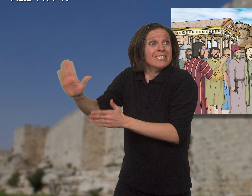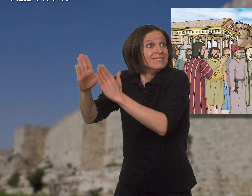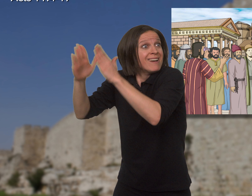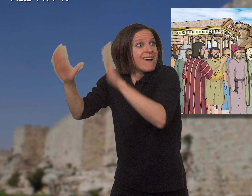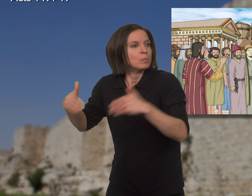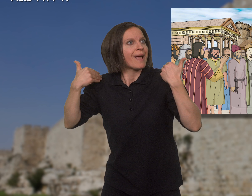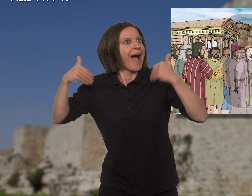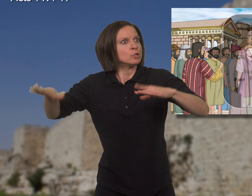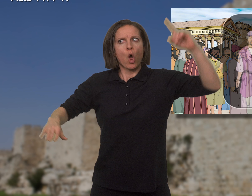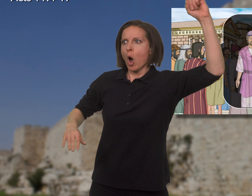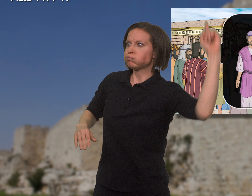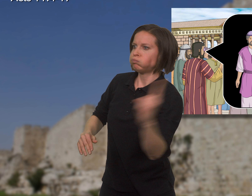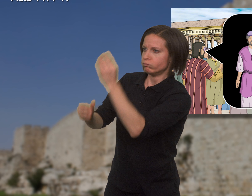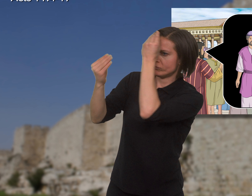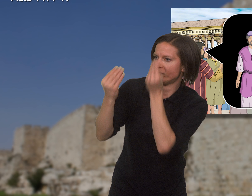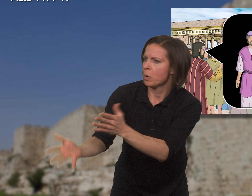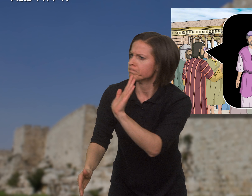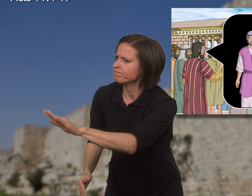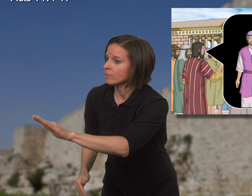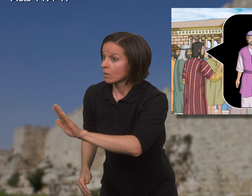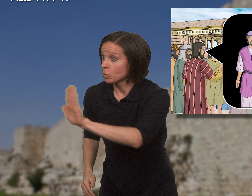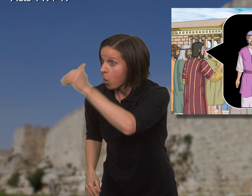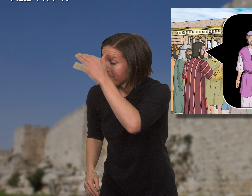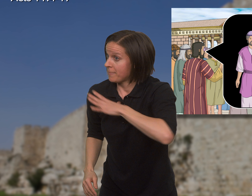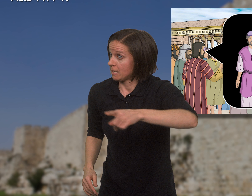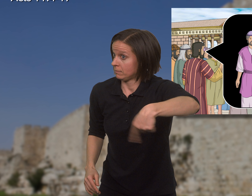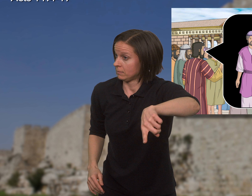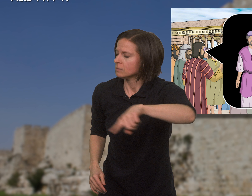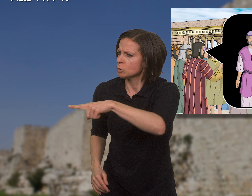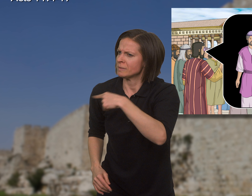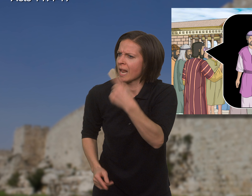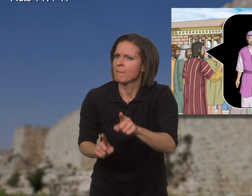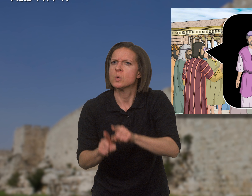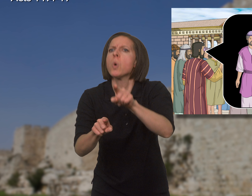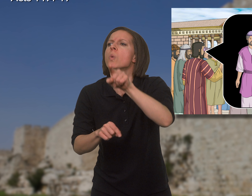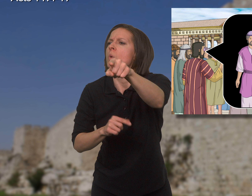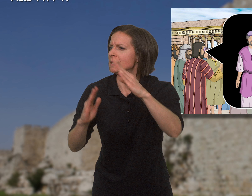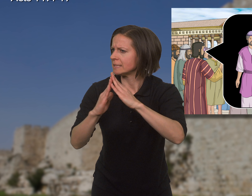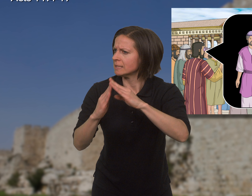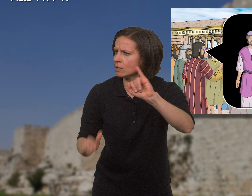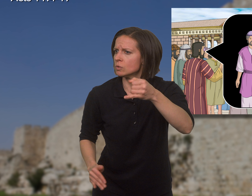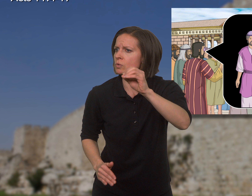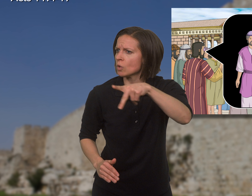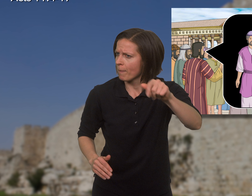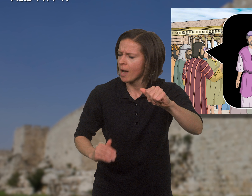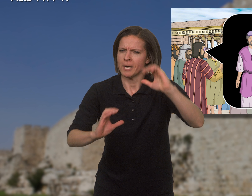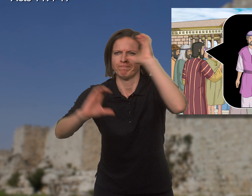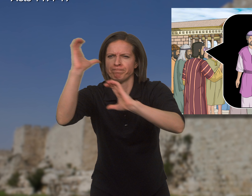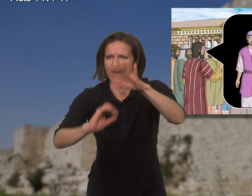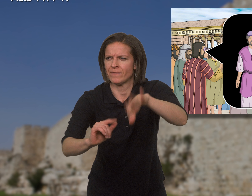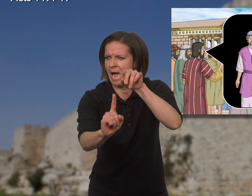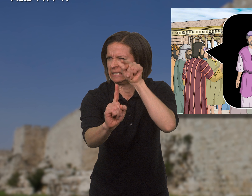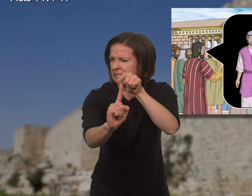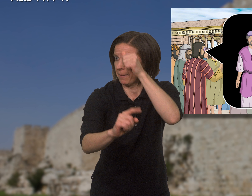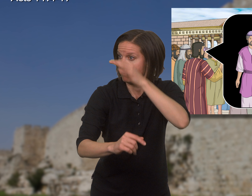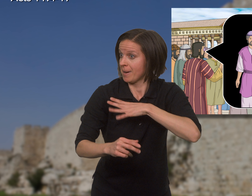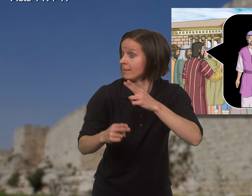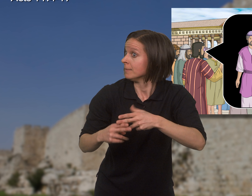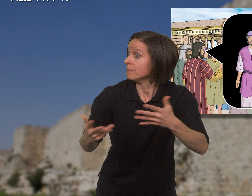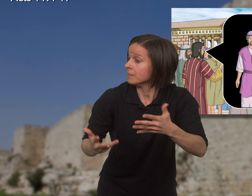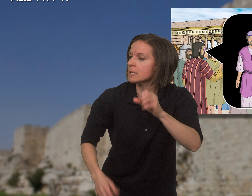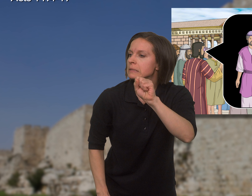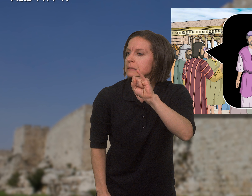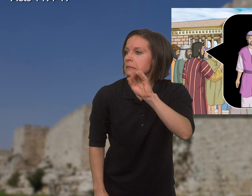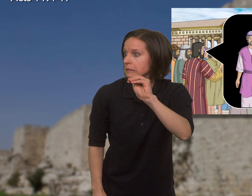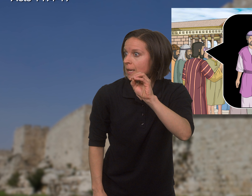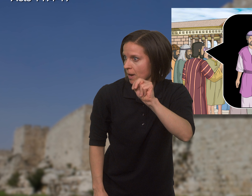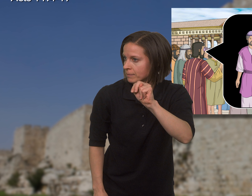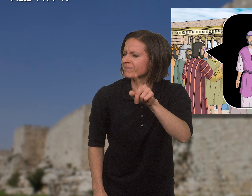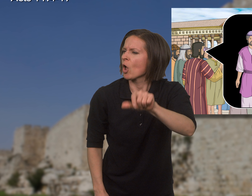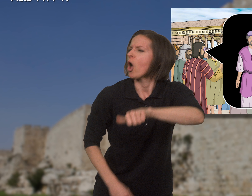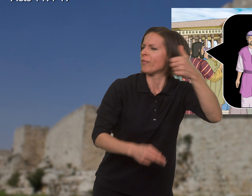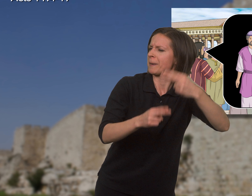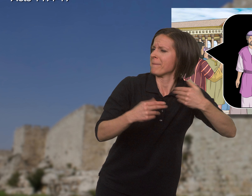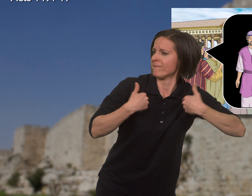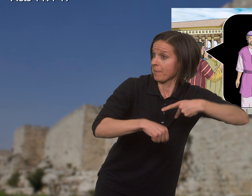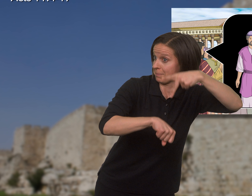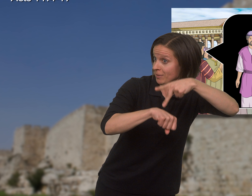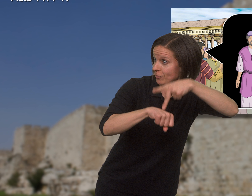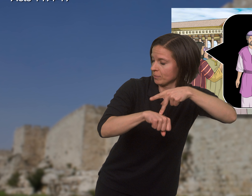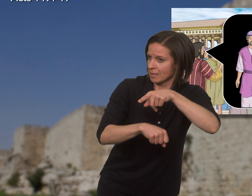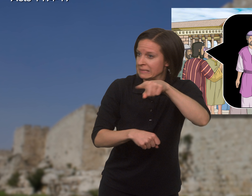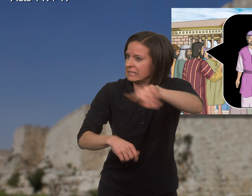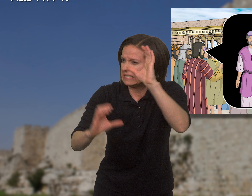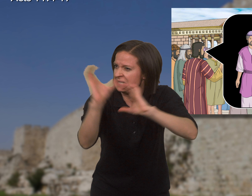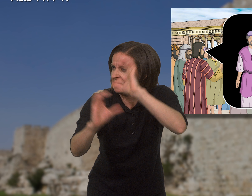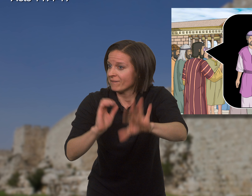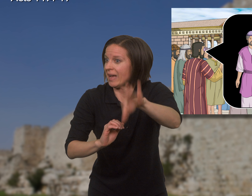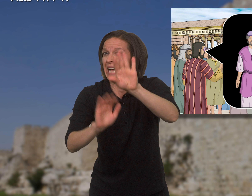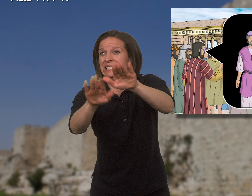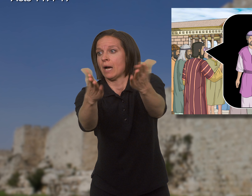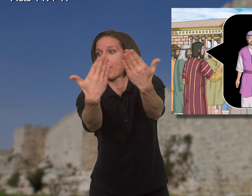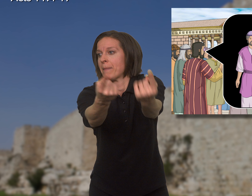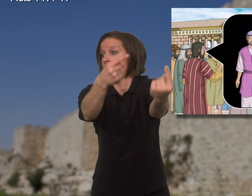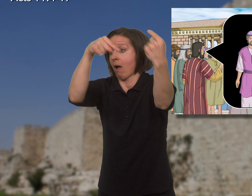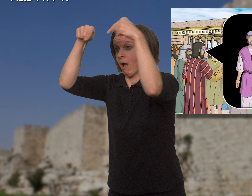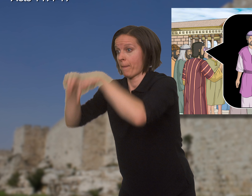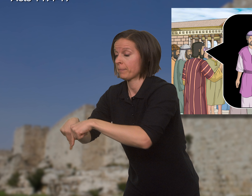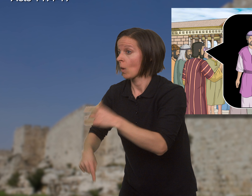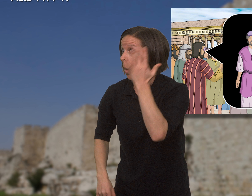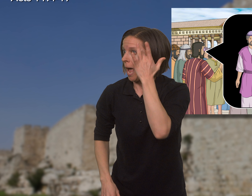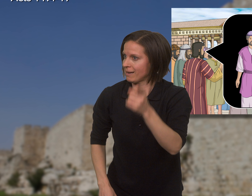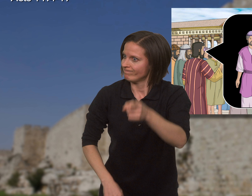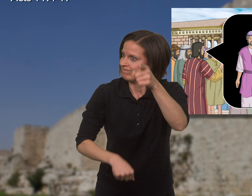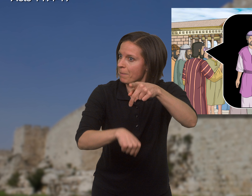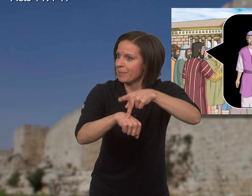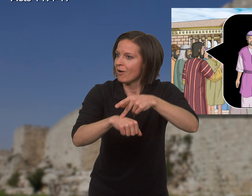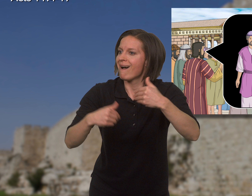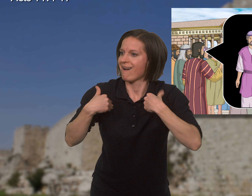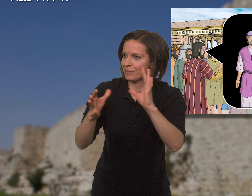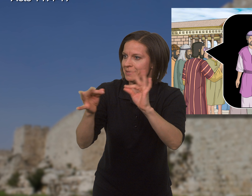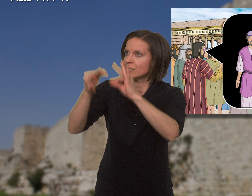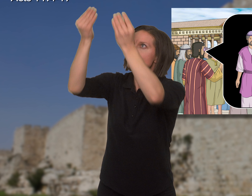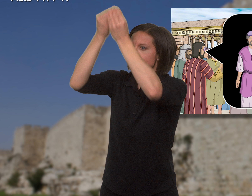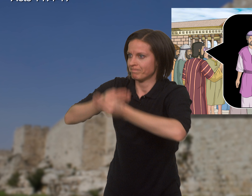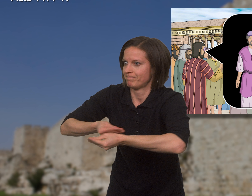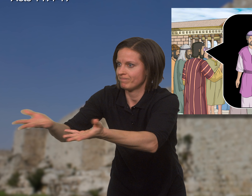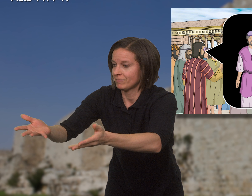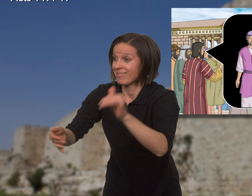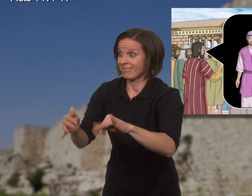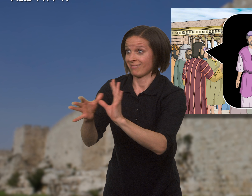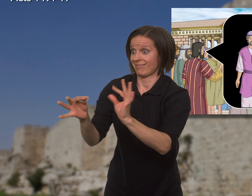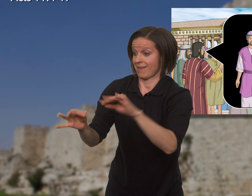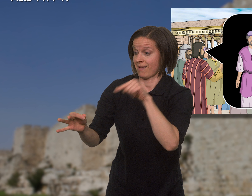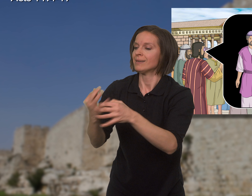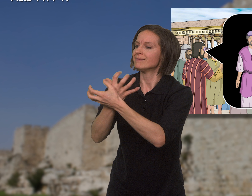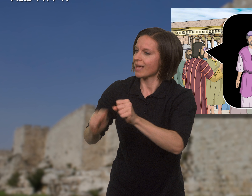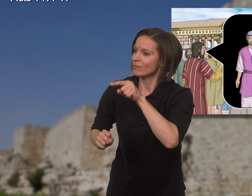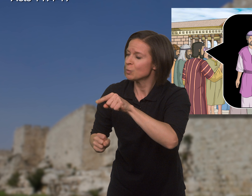He told us how he had seen an angel standing in his house and saying, ‘Send to Joppa for Simon who is called Peter.